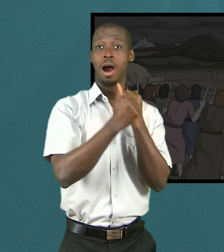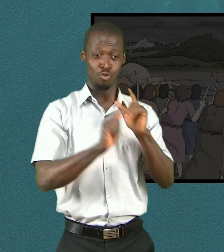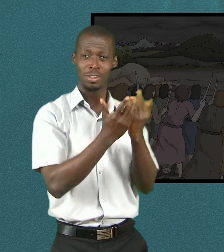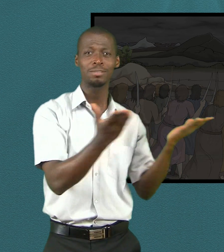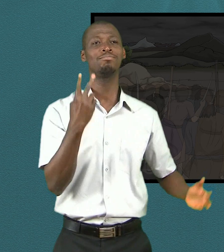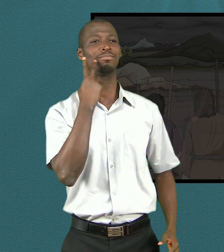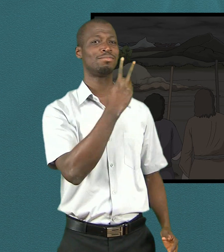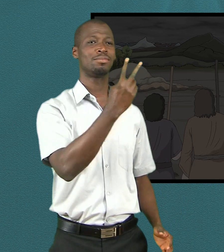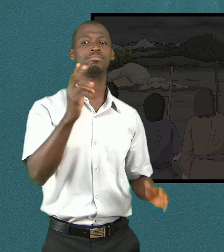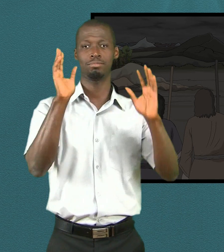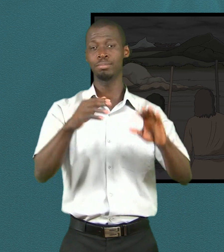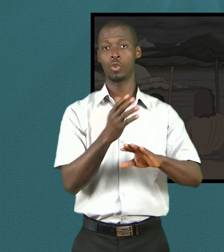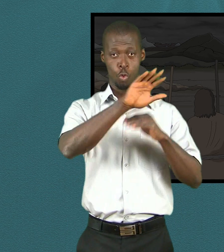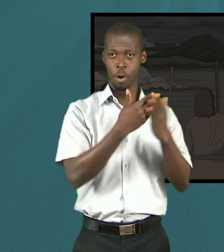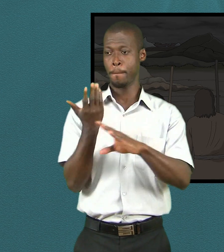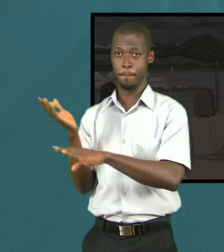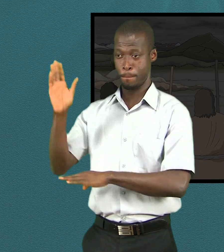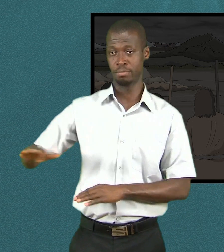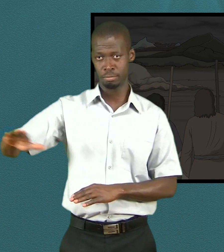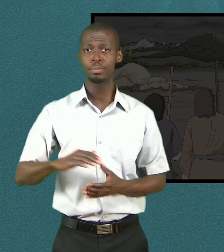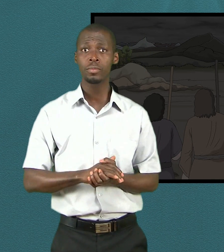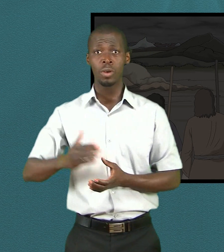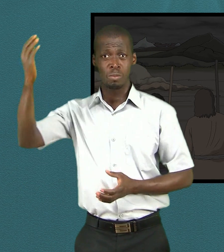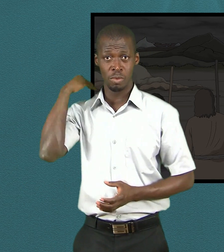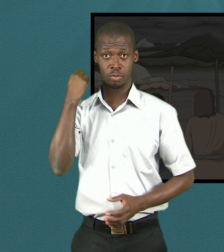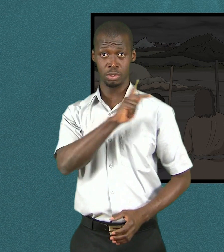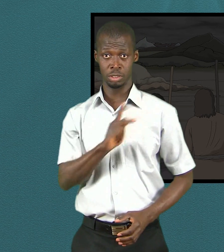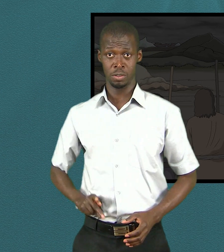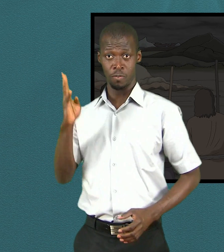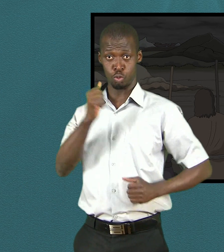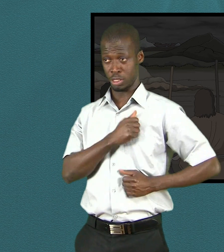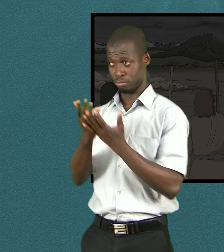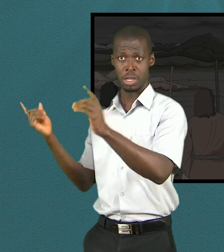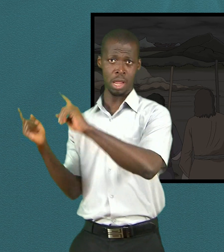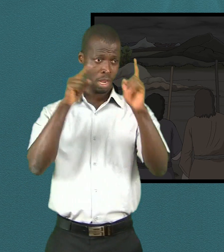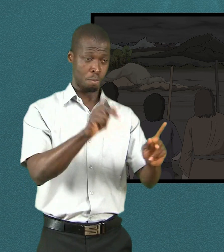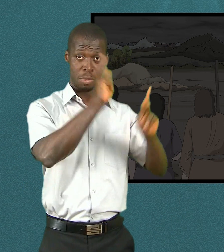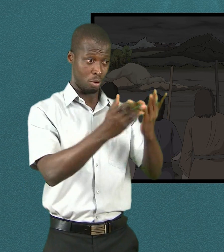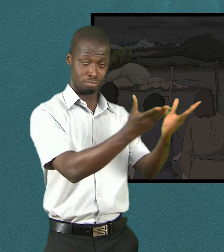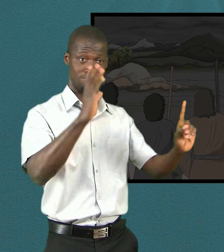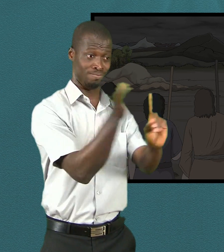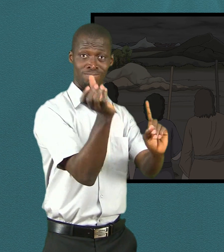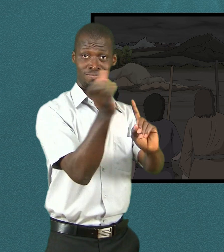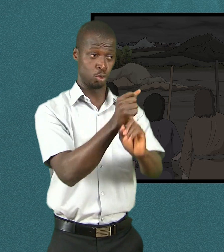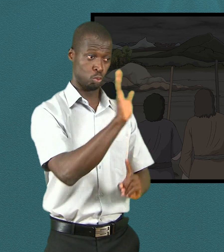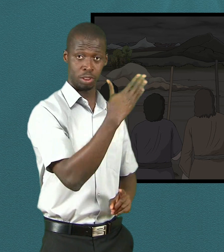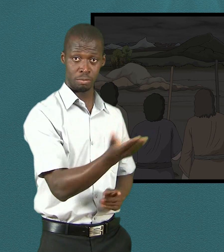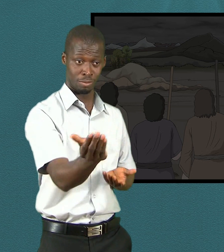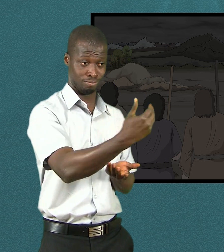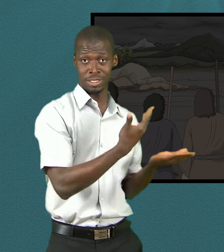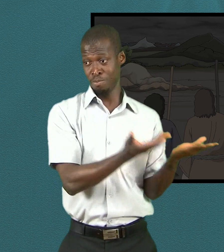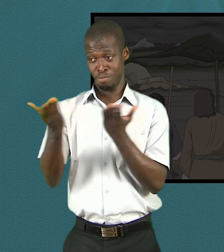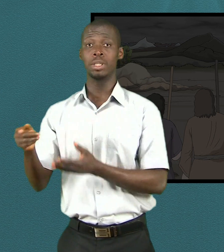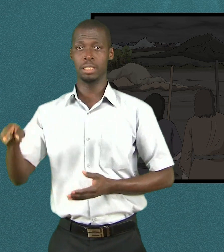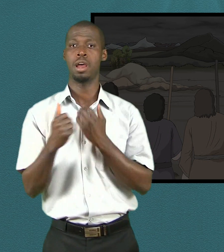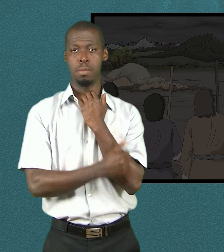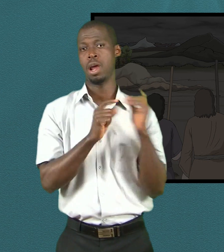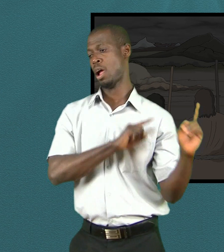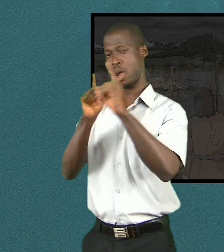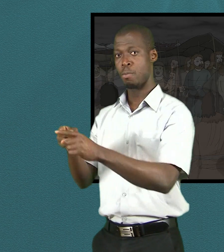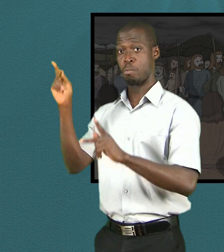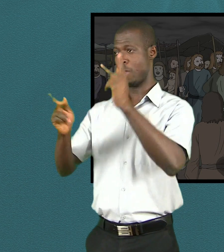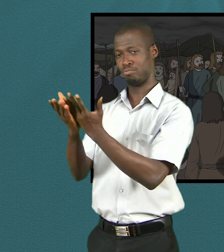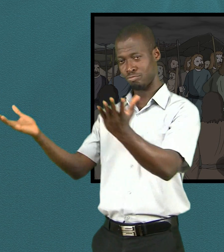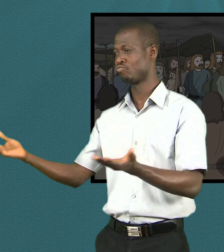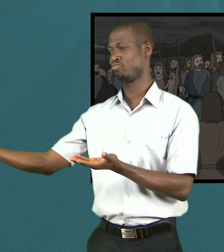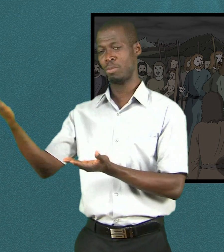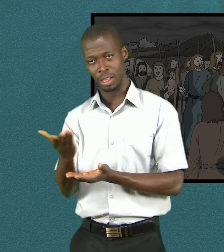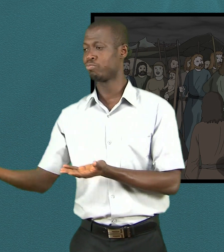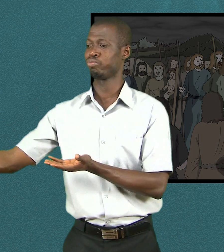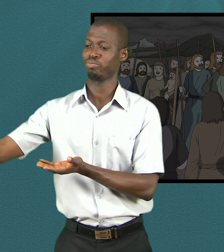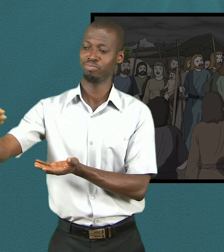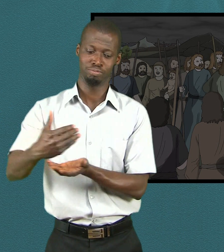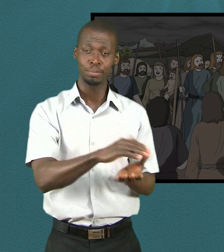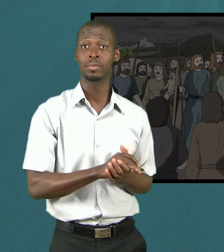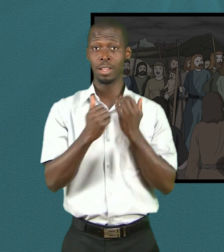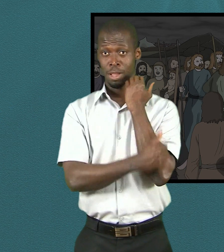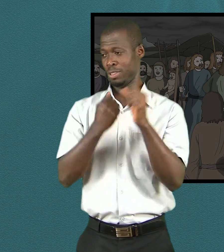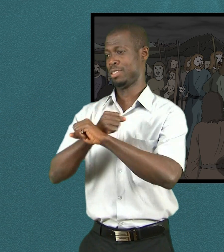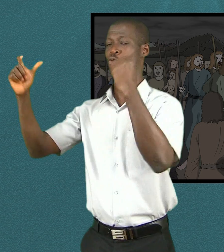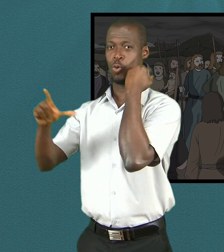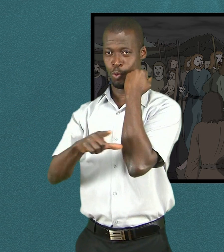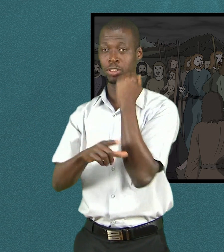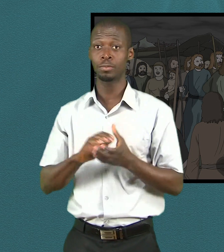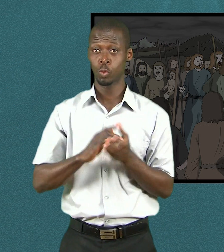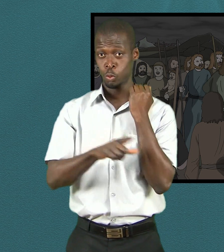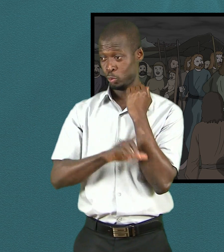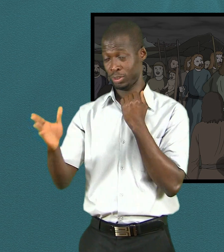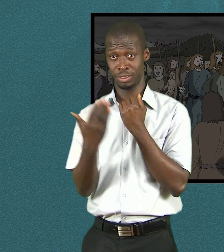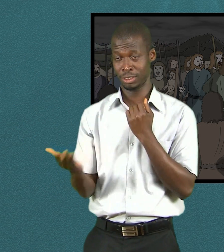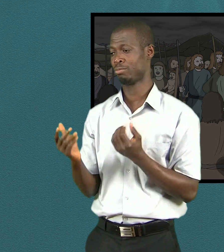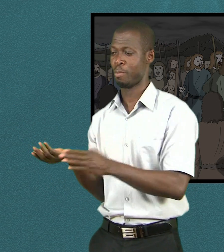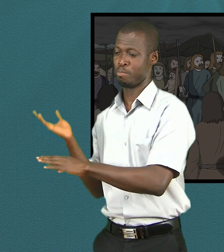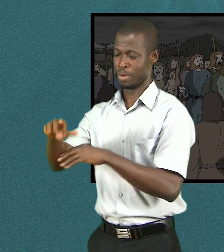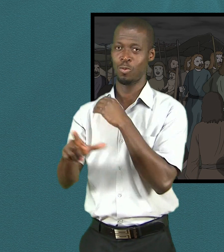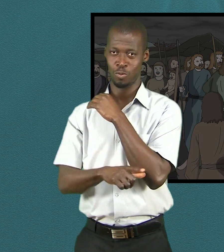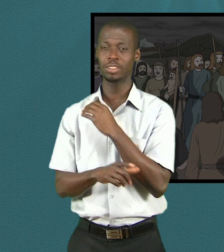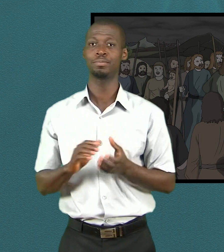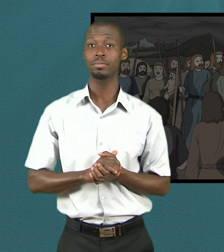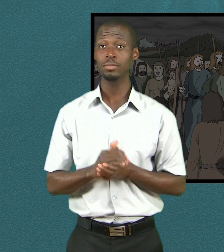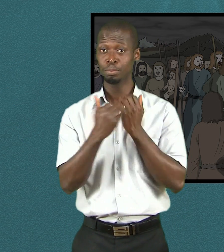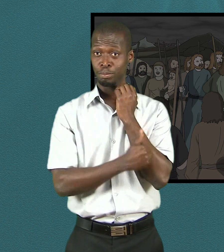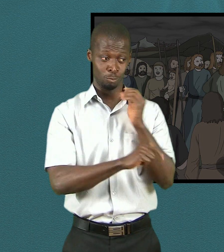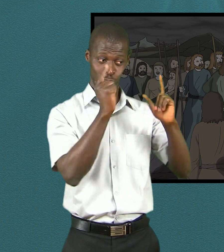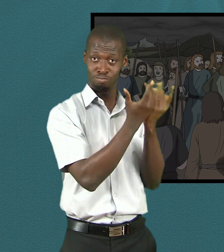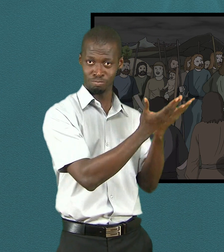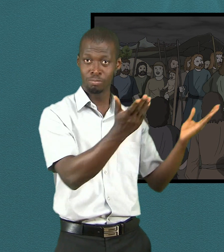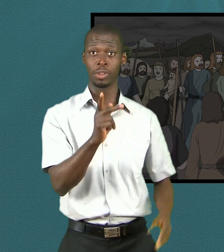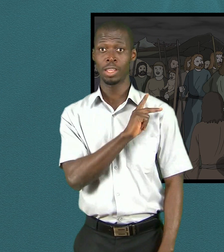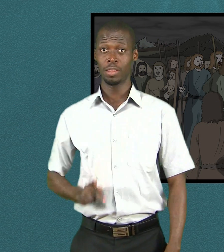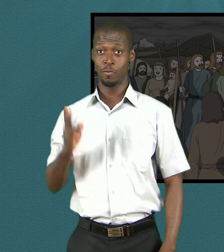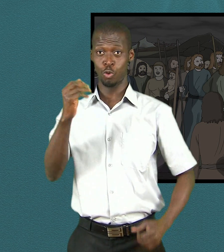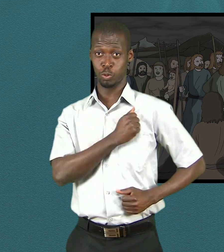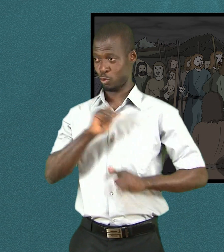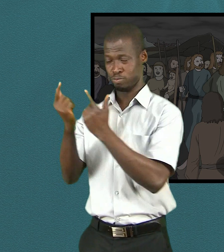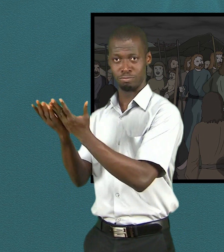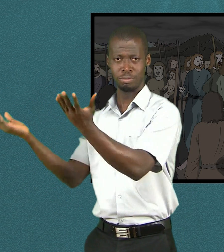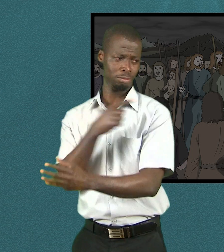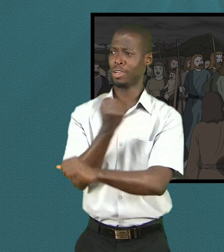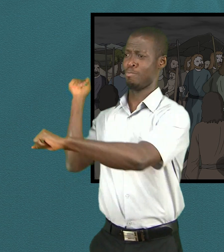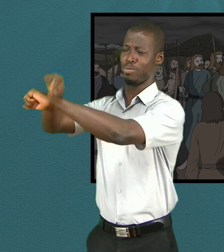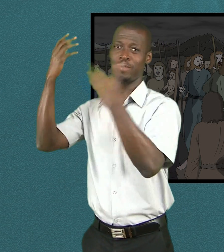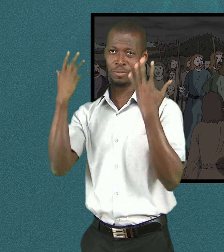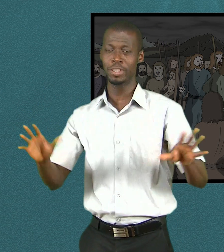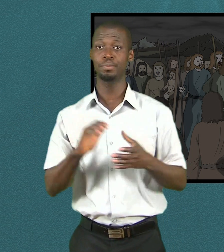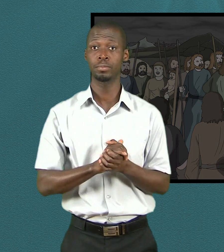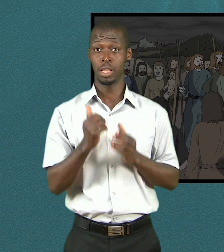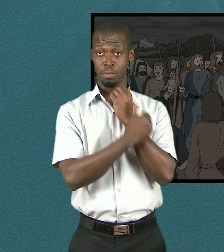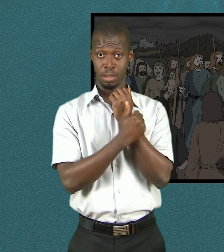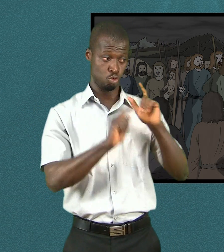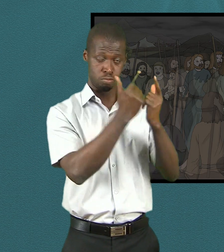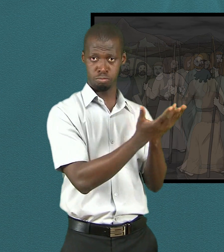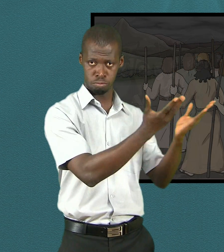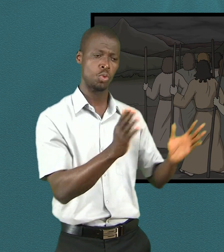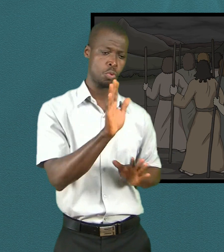He retrieved all the goods, as well as his relative Lot and his possessions, together with the women and the rest of the people.